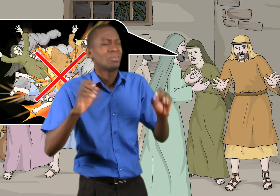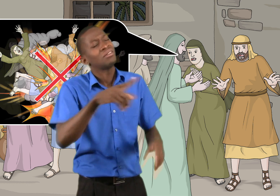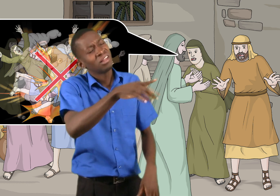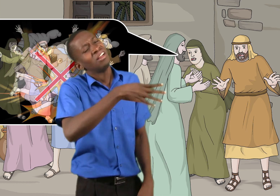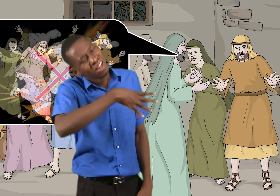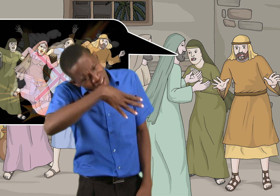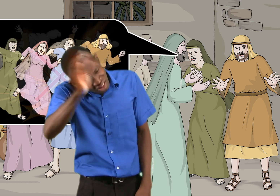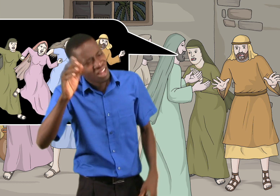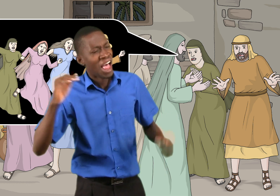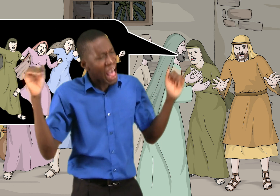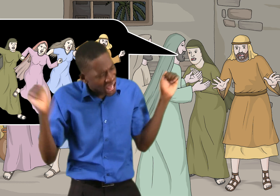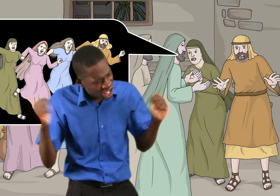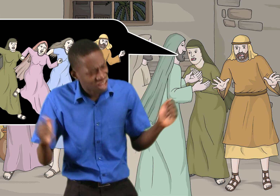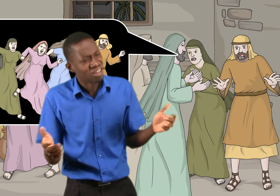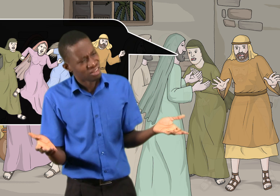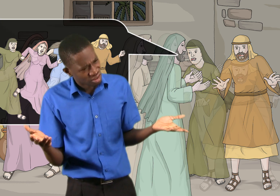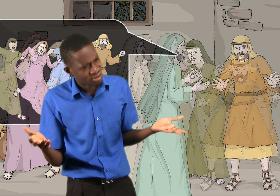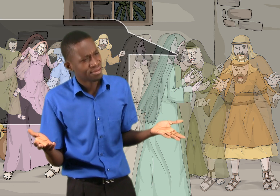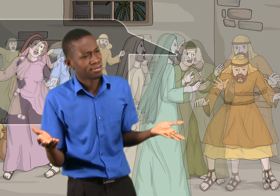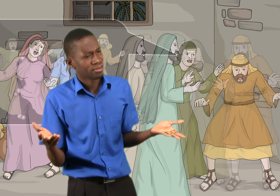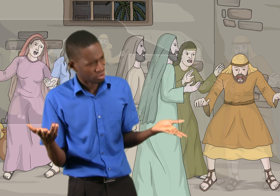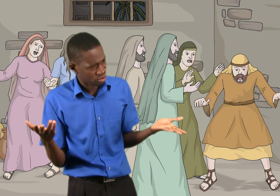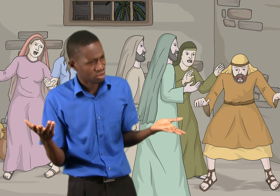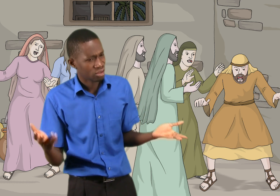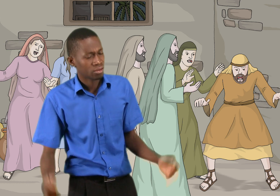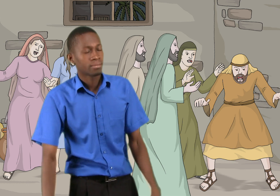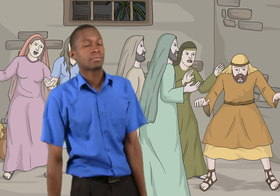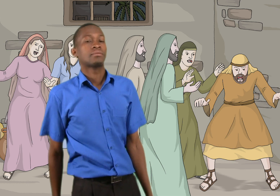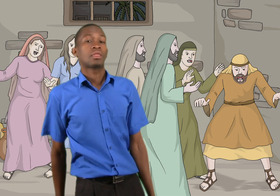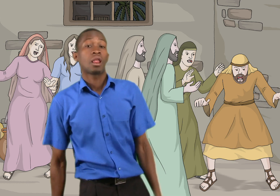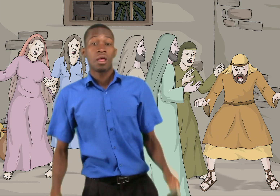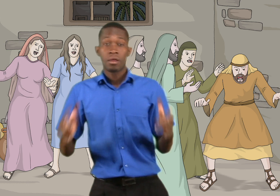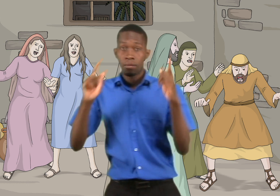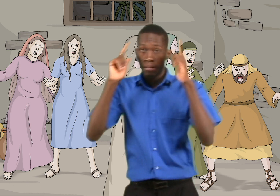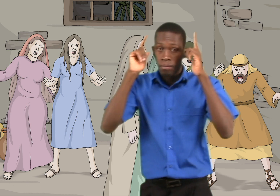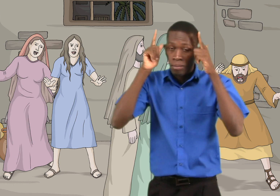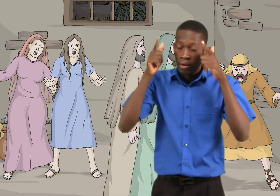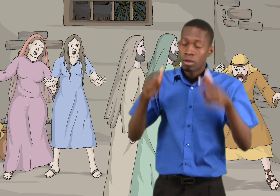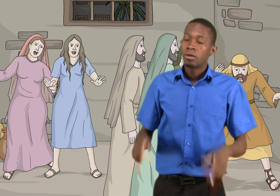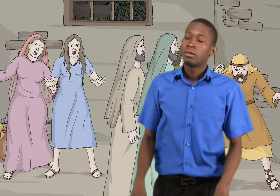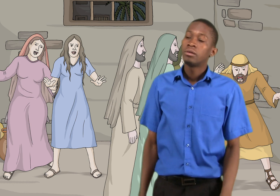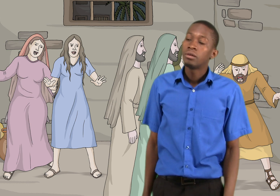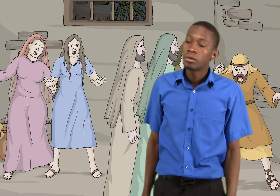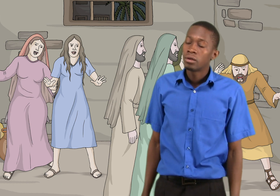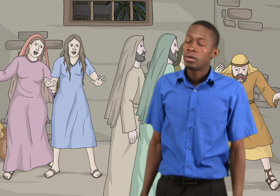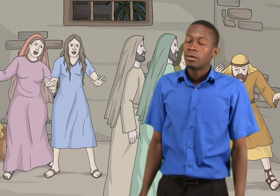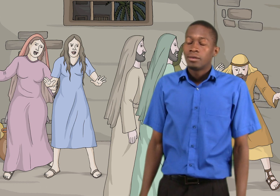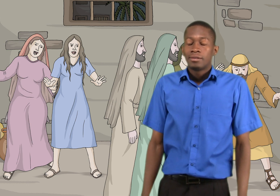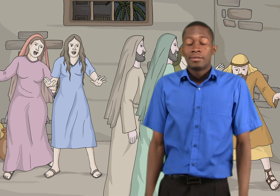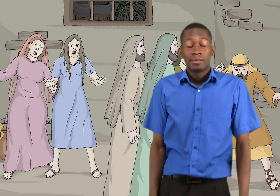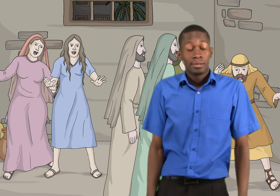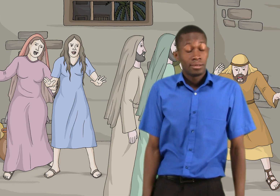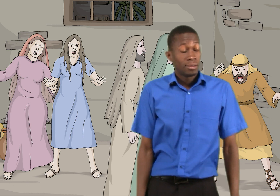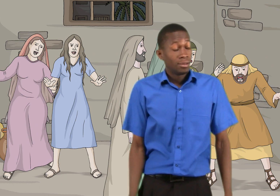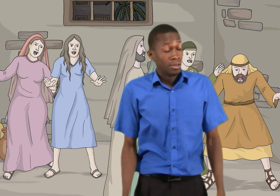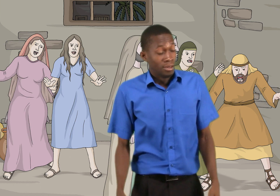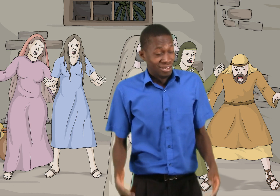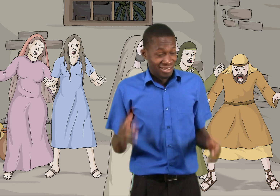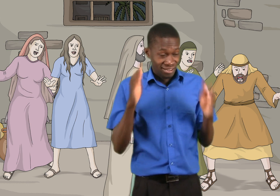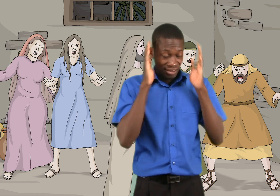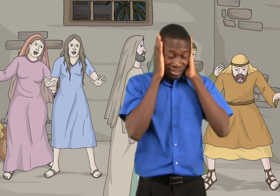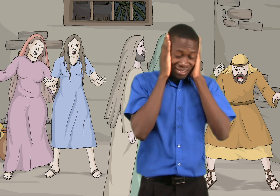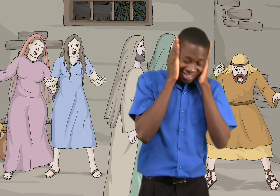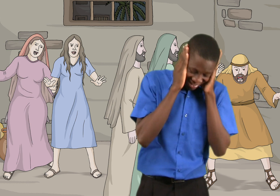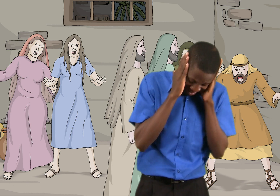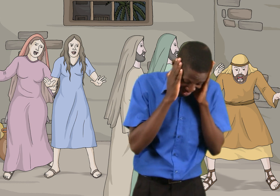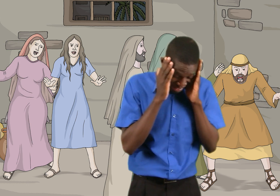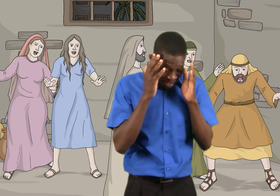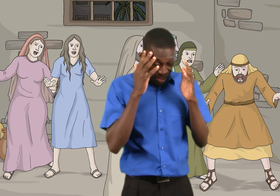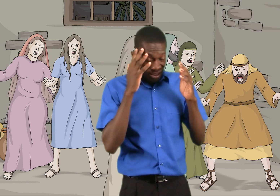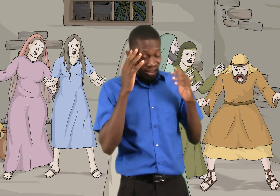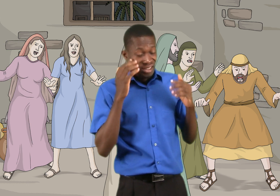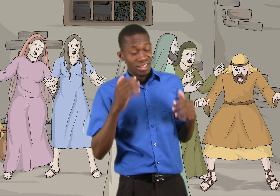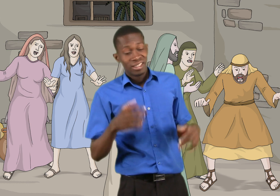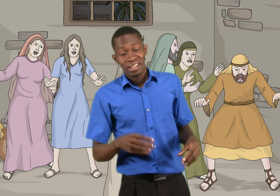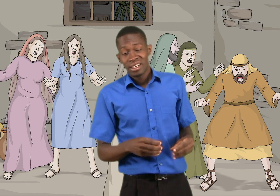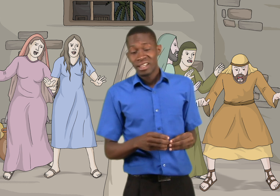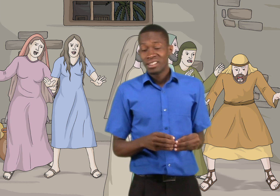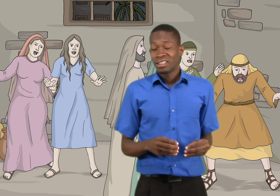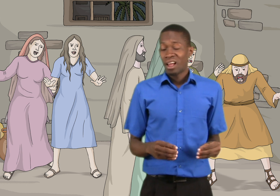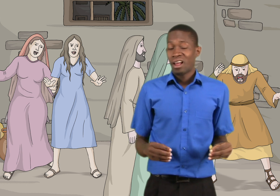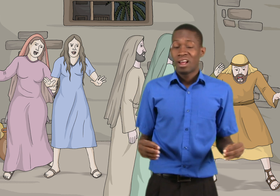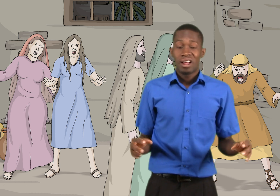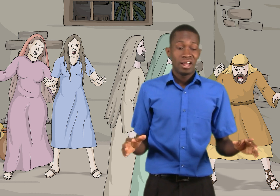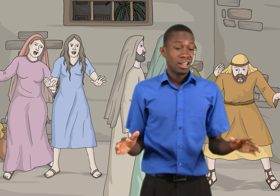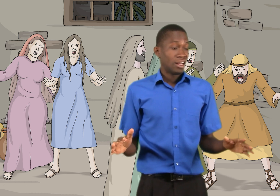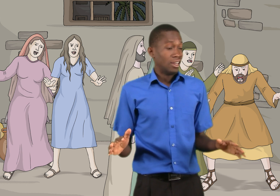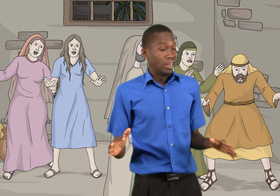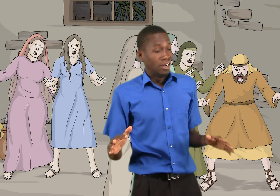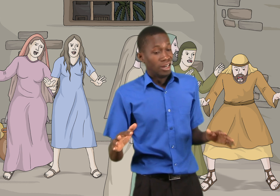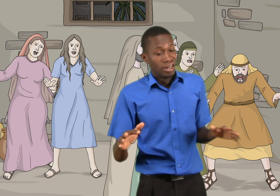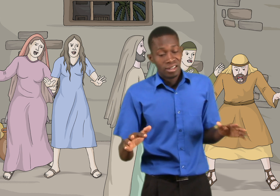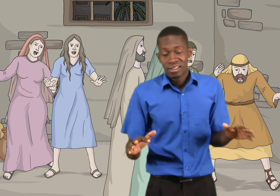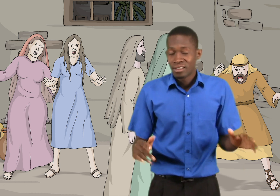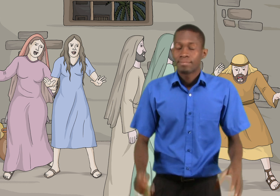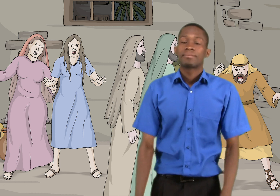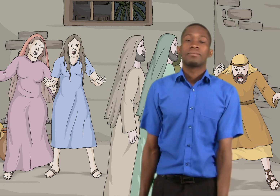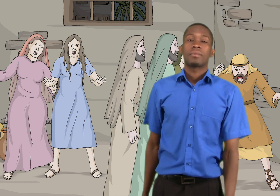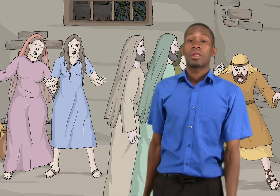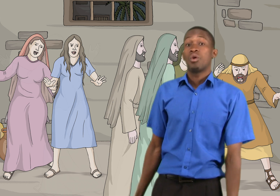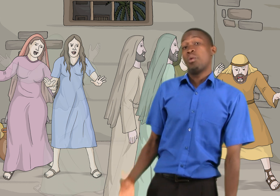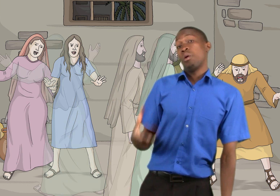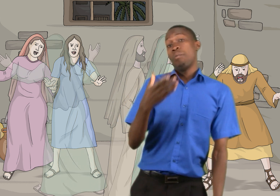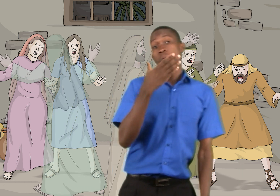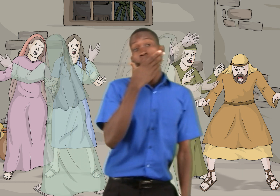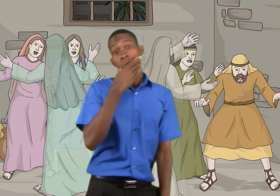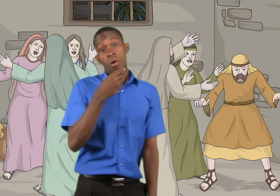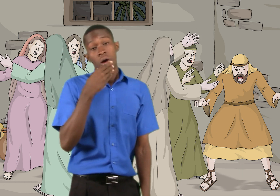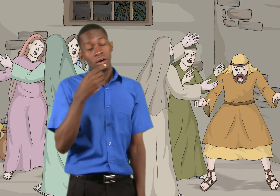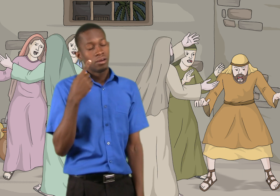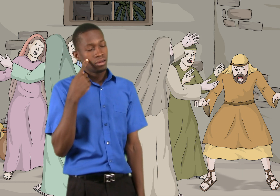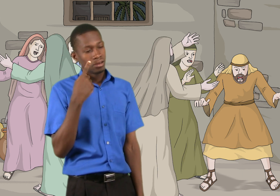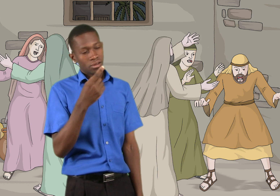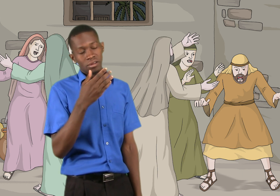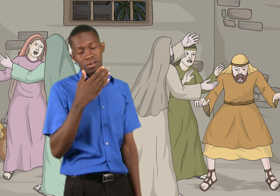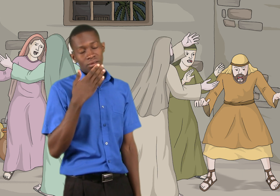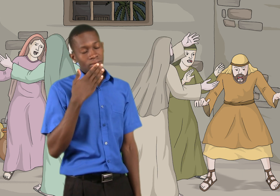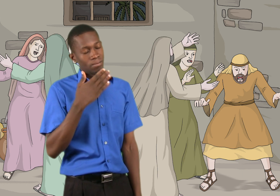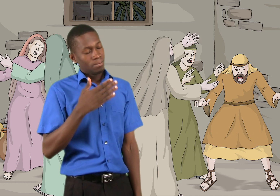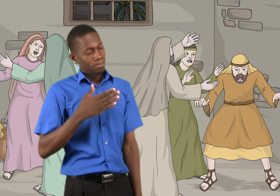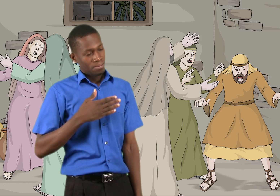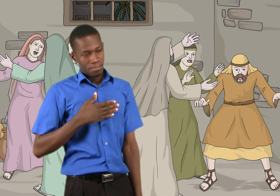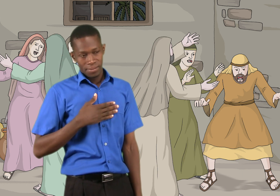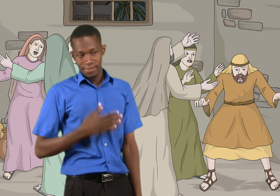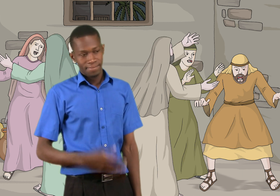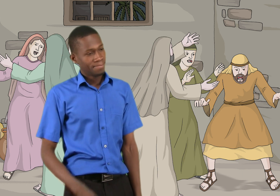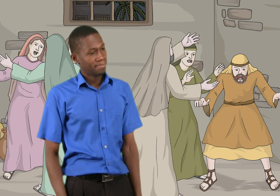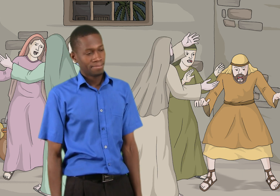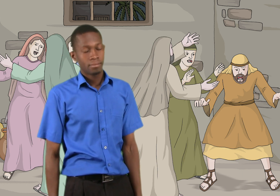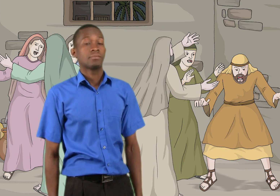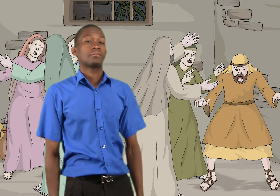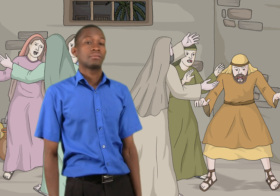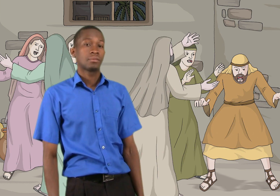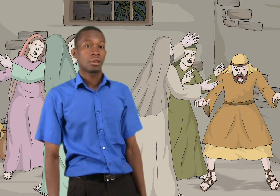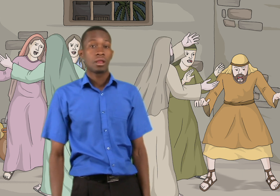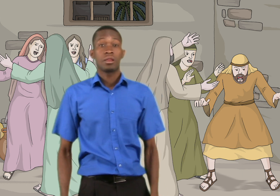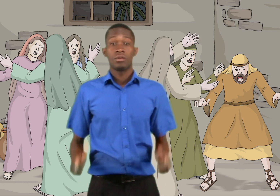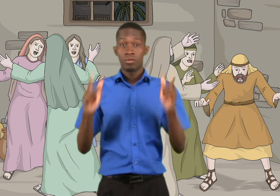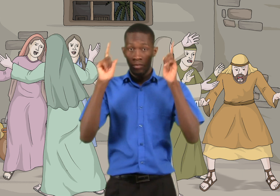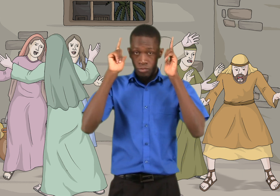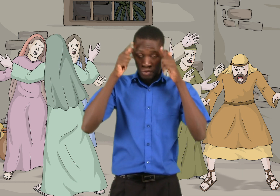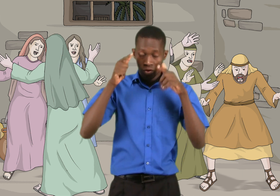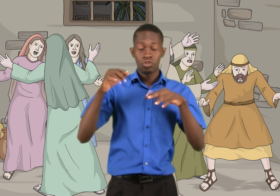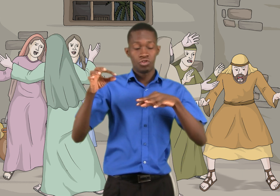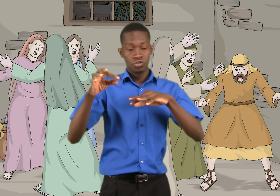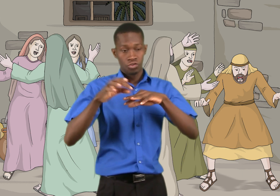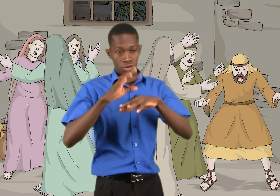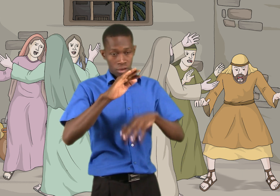But when Lot hesitated, the men grabbed his hand and the hands of his wife and his two daughters.